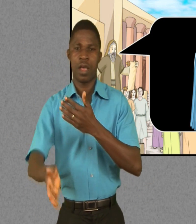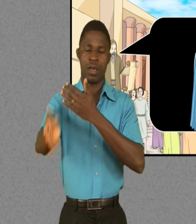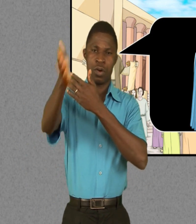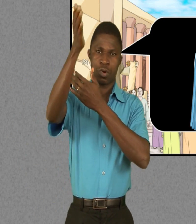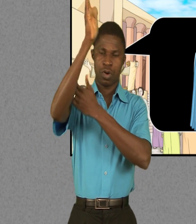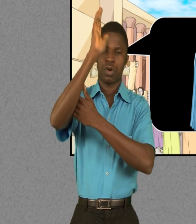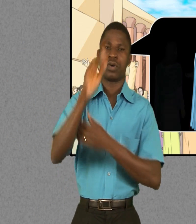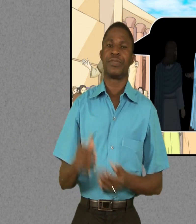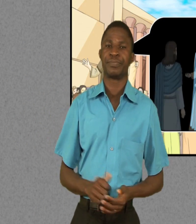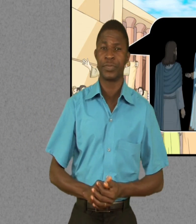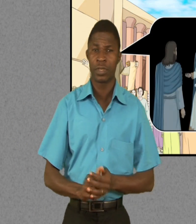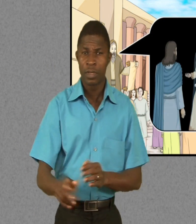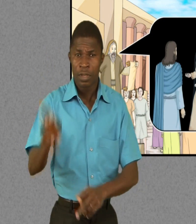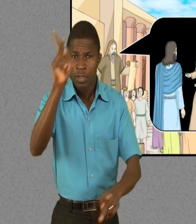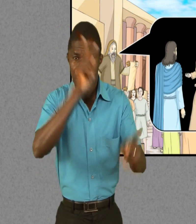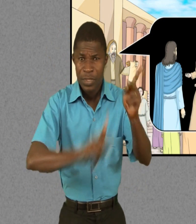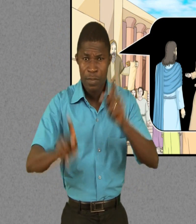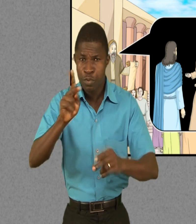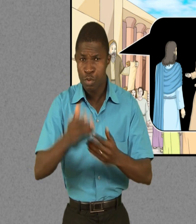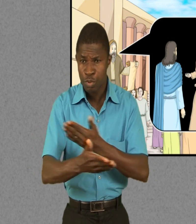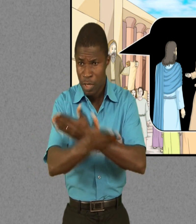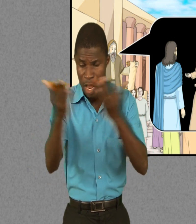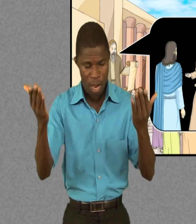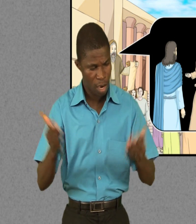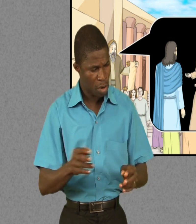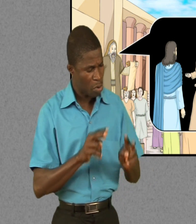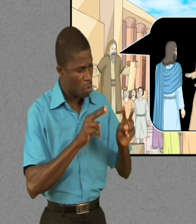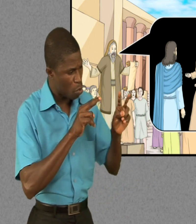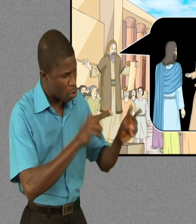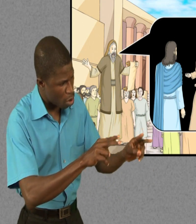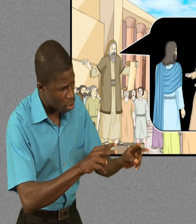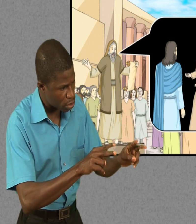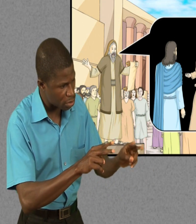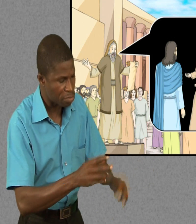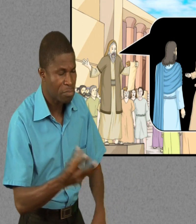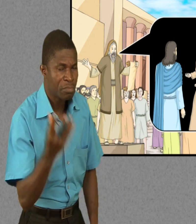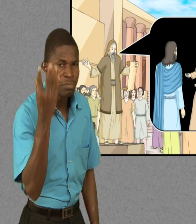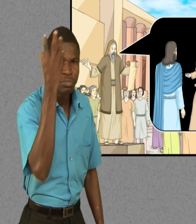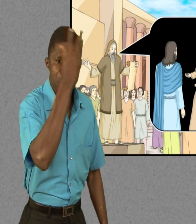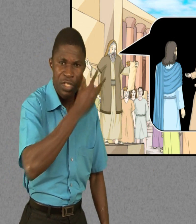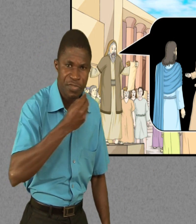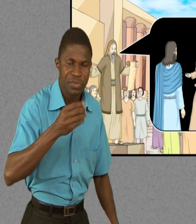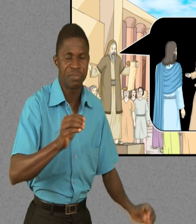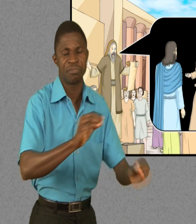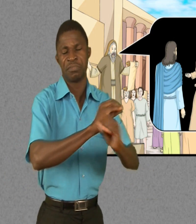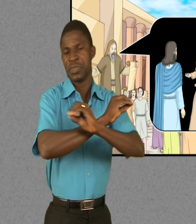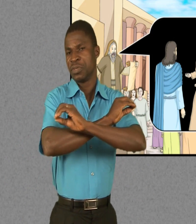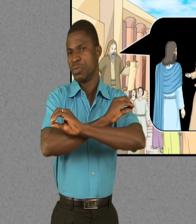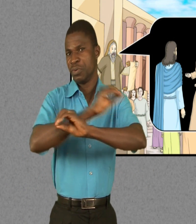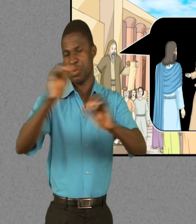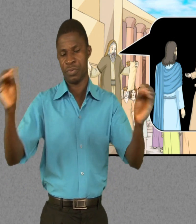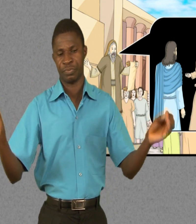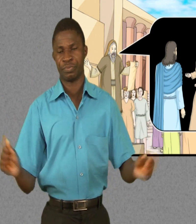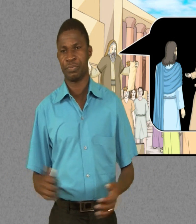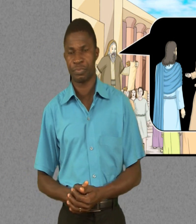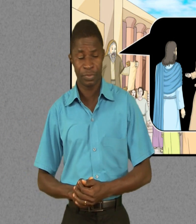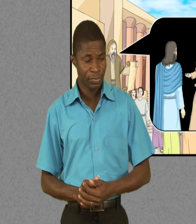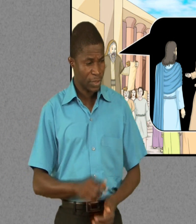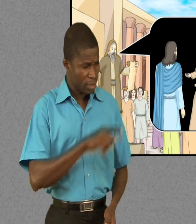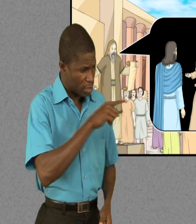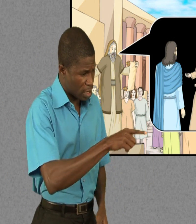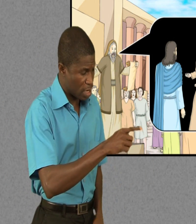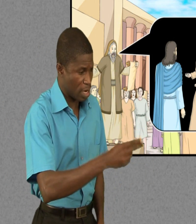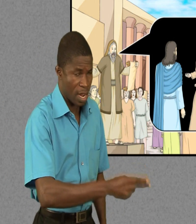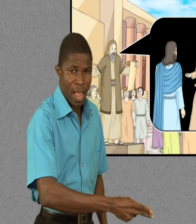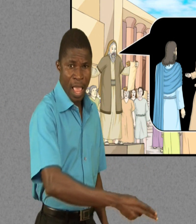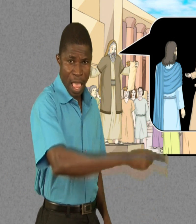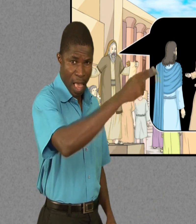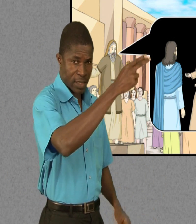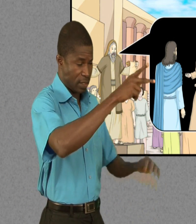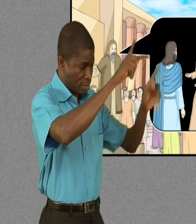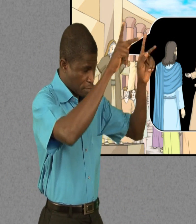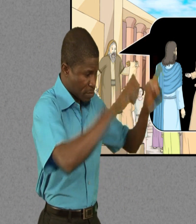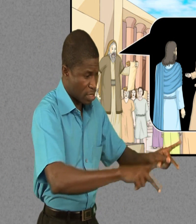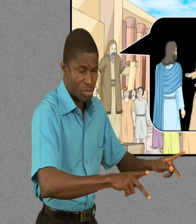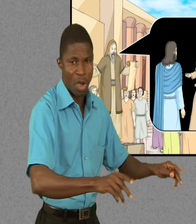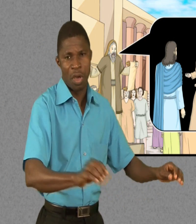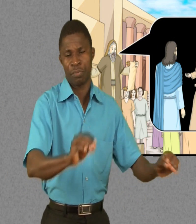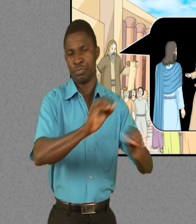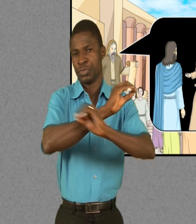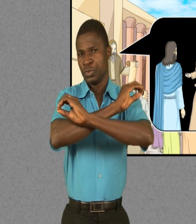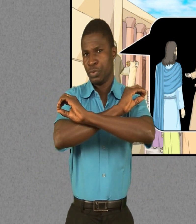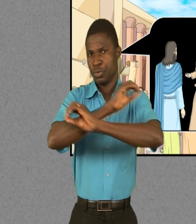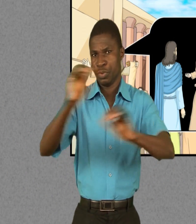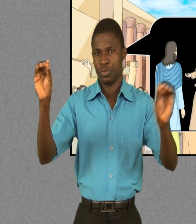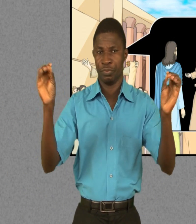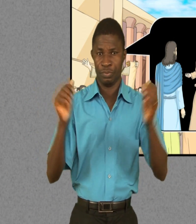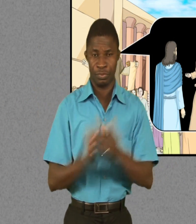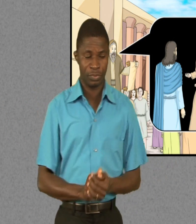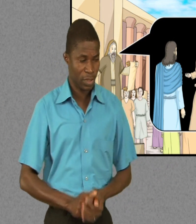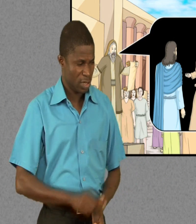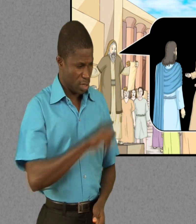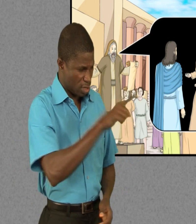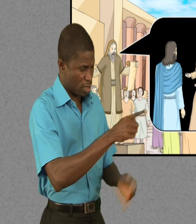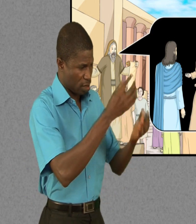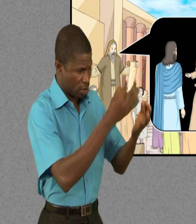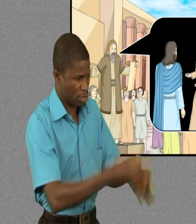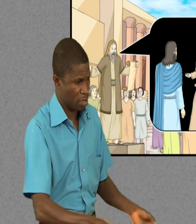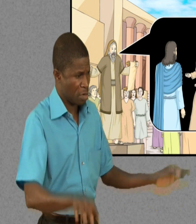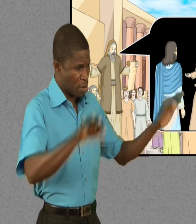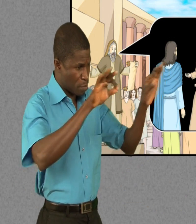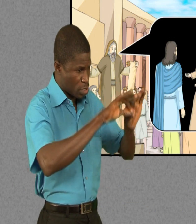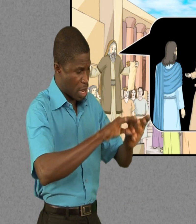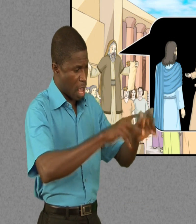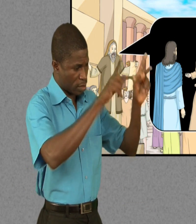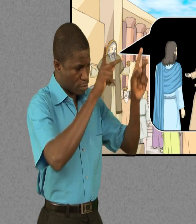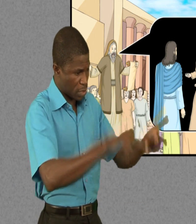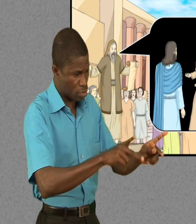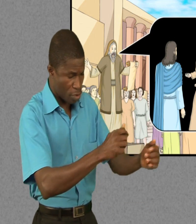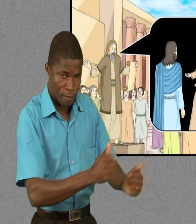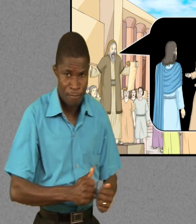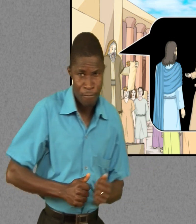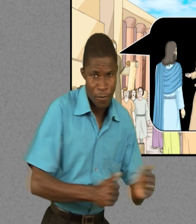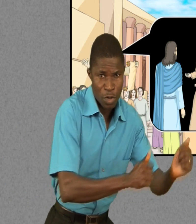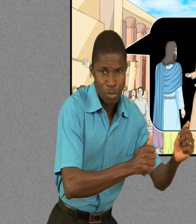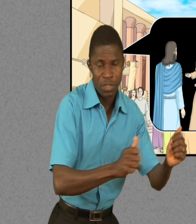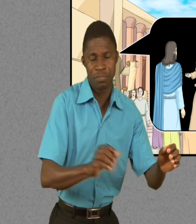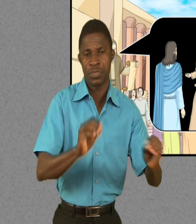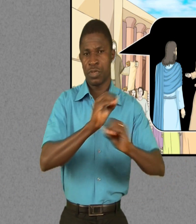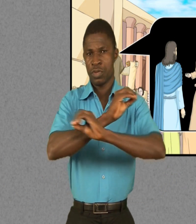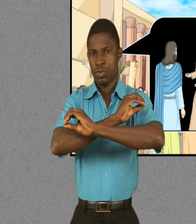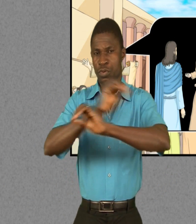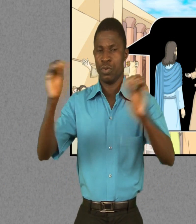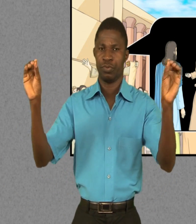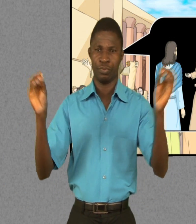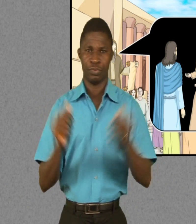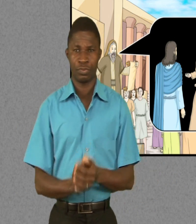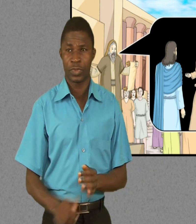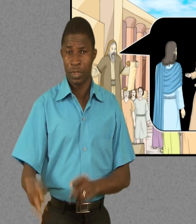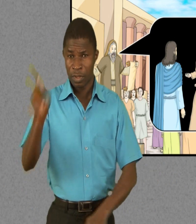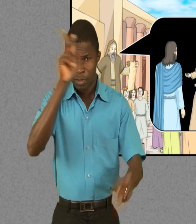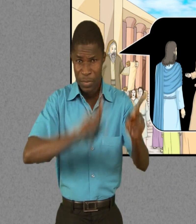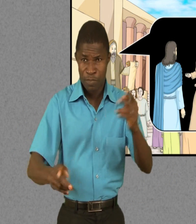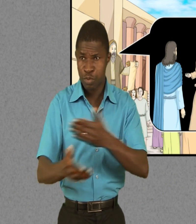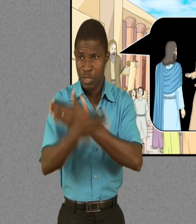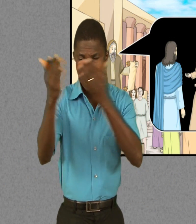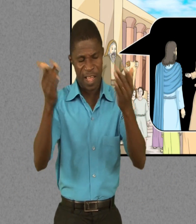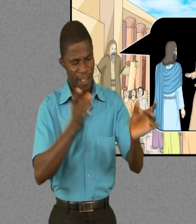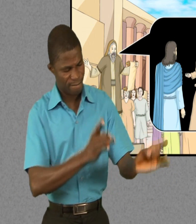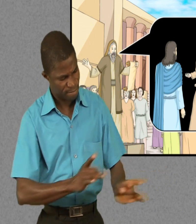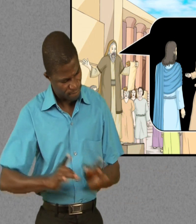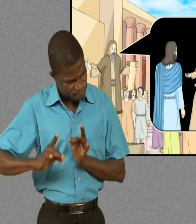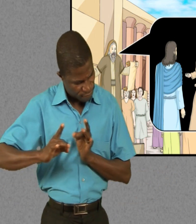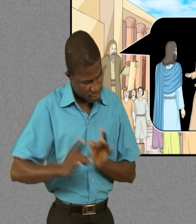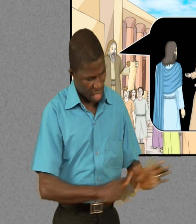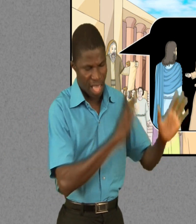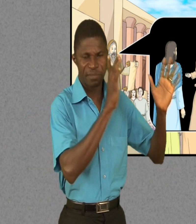He was despised and rejected by men, a man of sorrows, acquainted with grief. Like one from whom men hide their faces, He was despised, and we esteemed Him not. Surely He took on our infirmities and carried our sorrows;